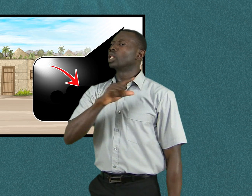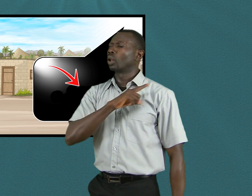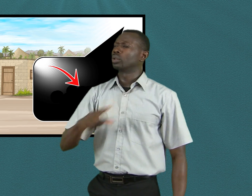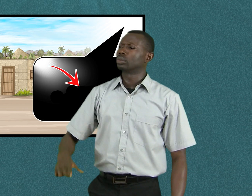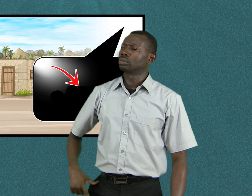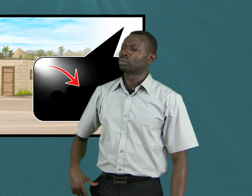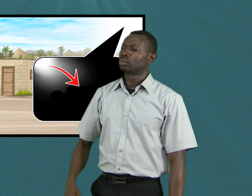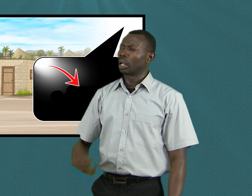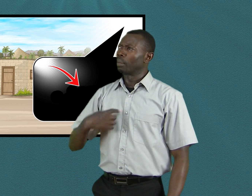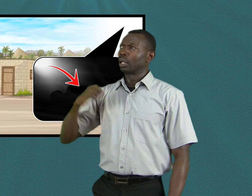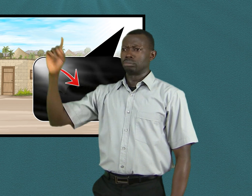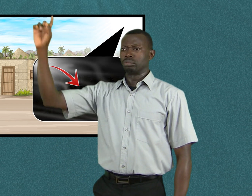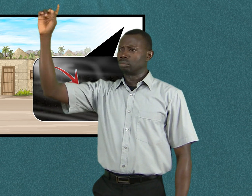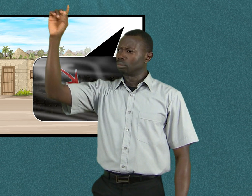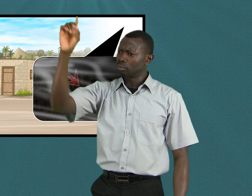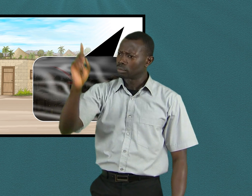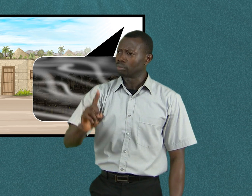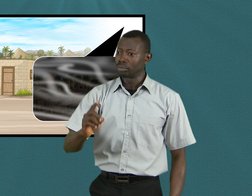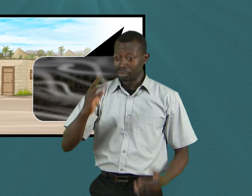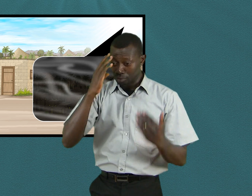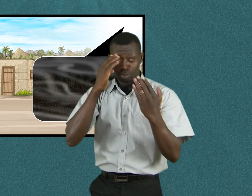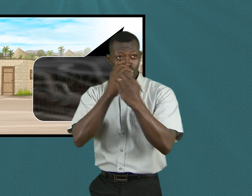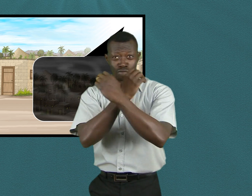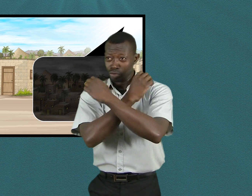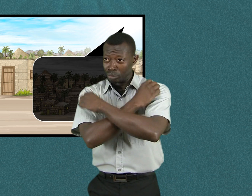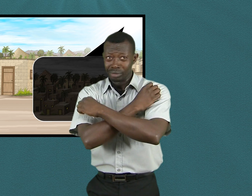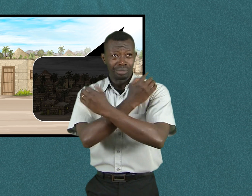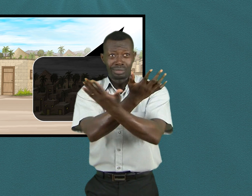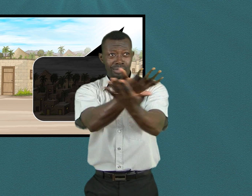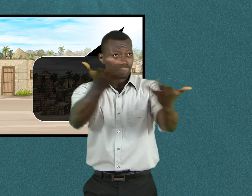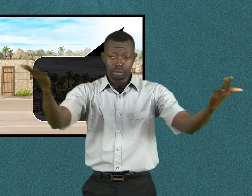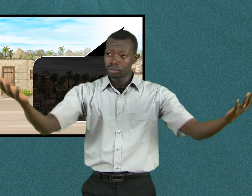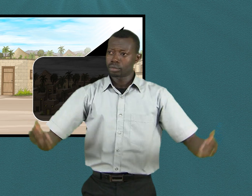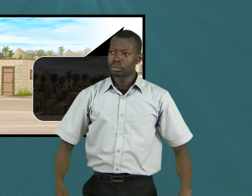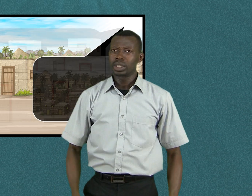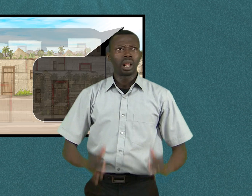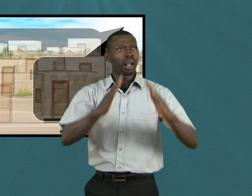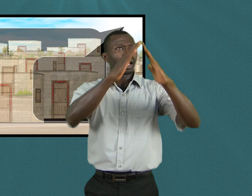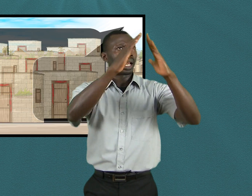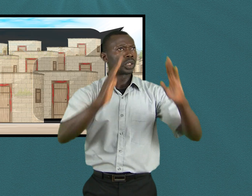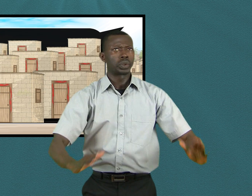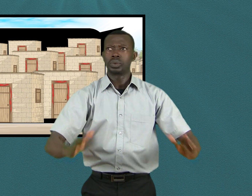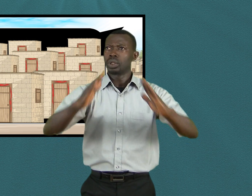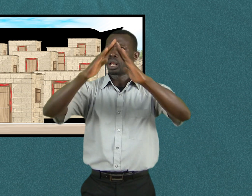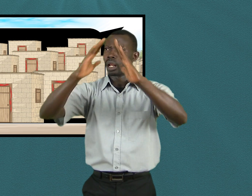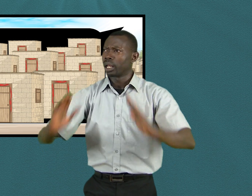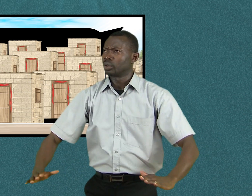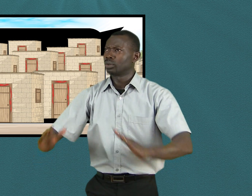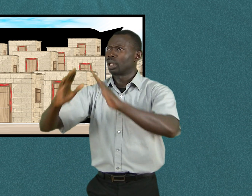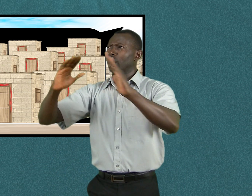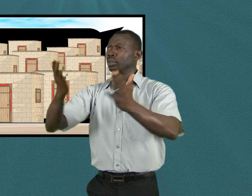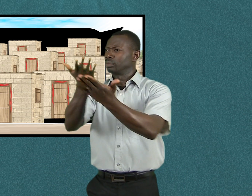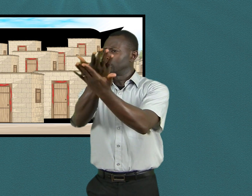I am the LORD.